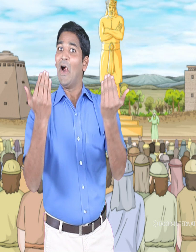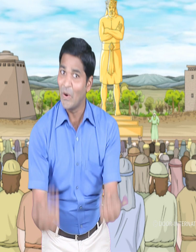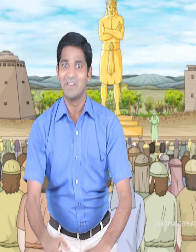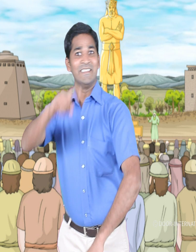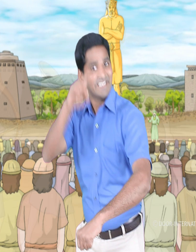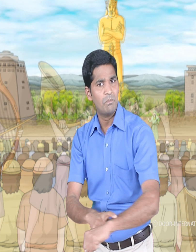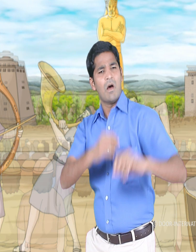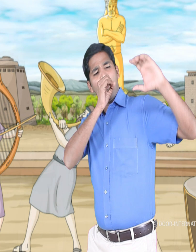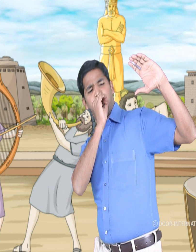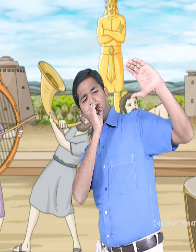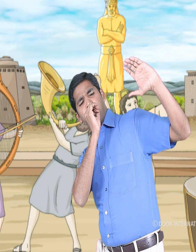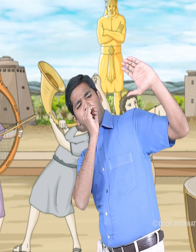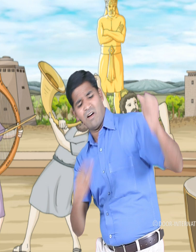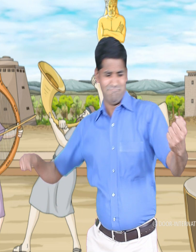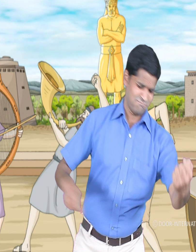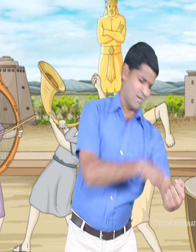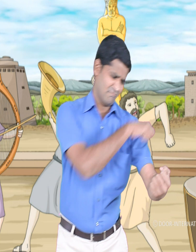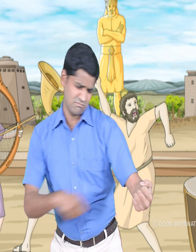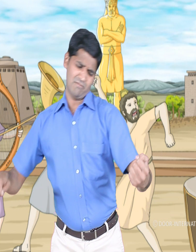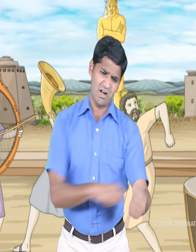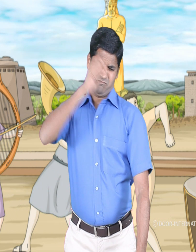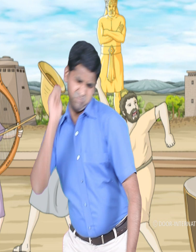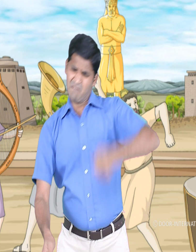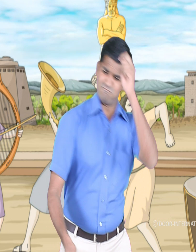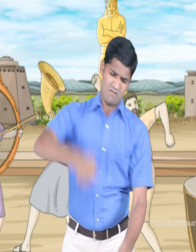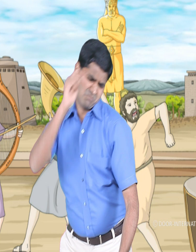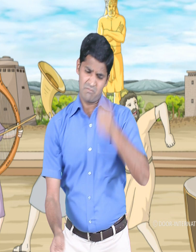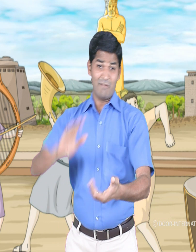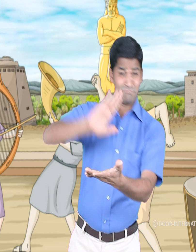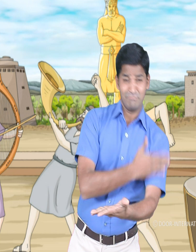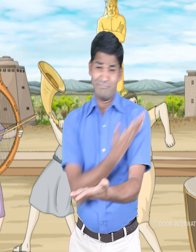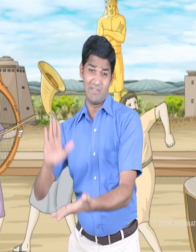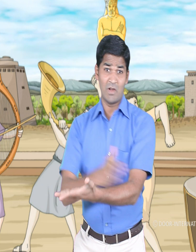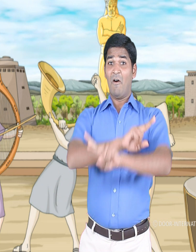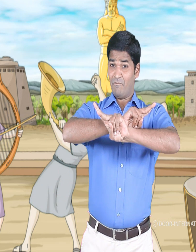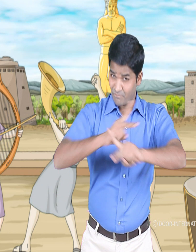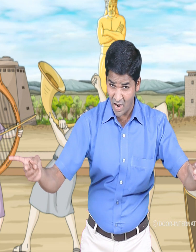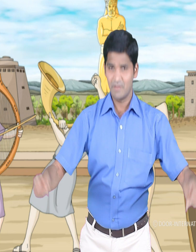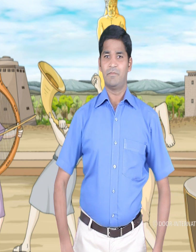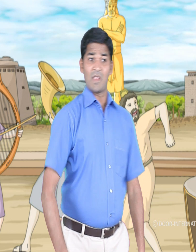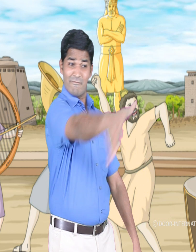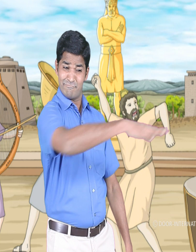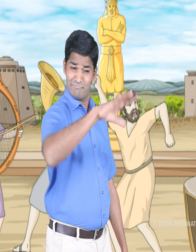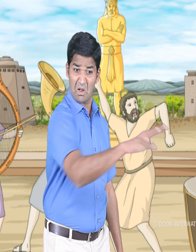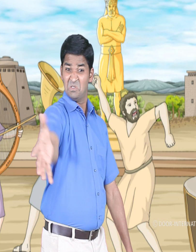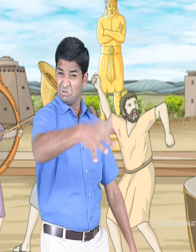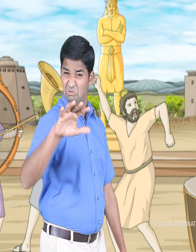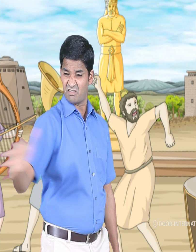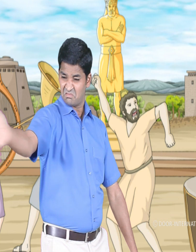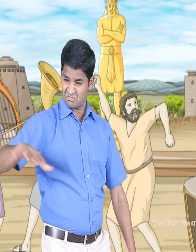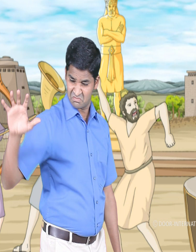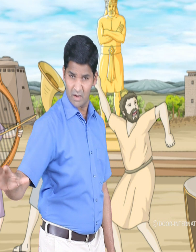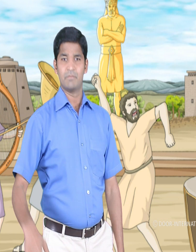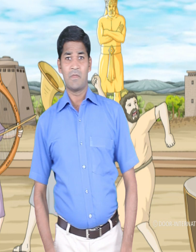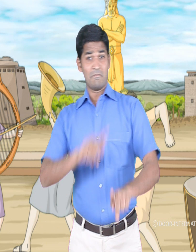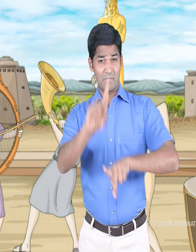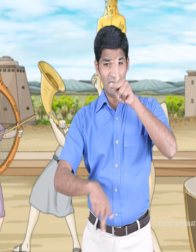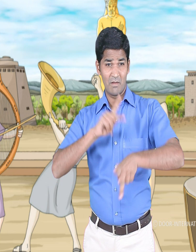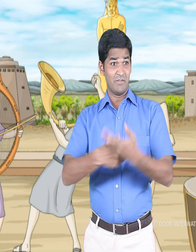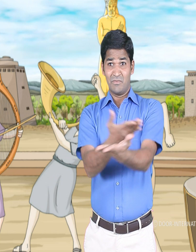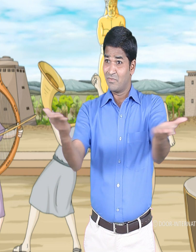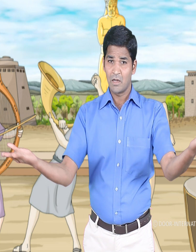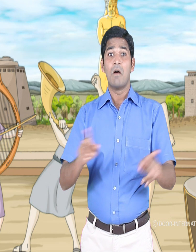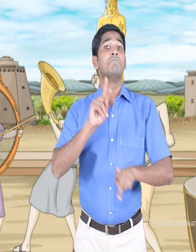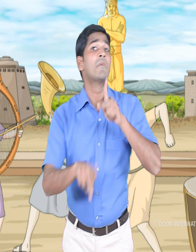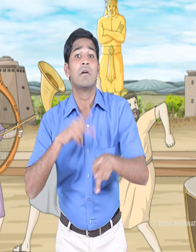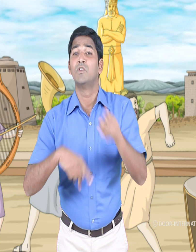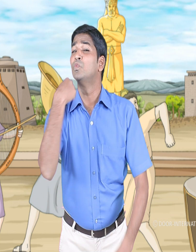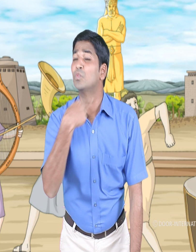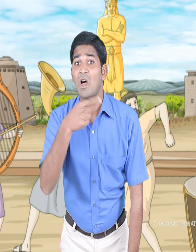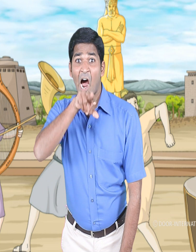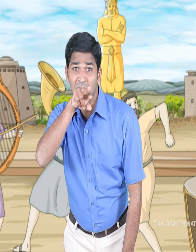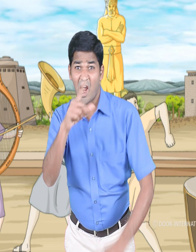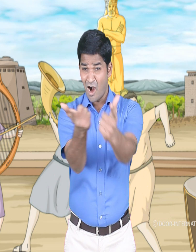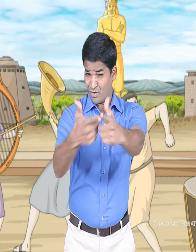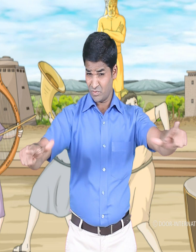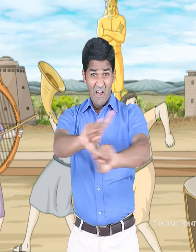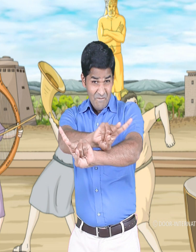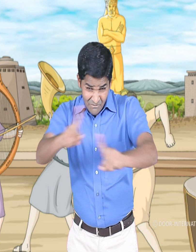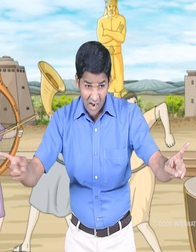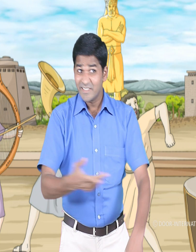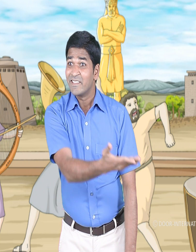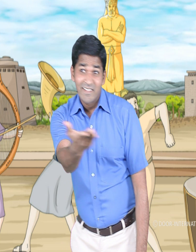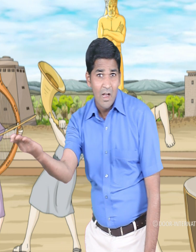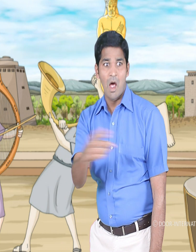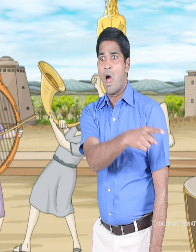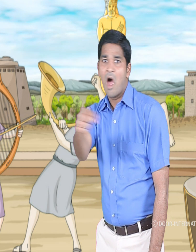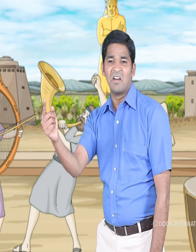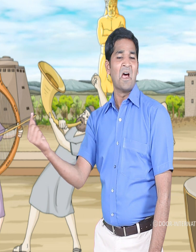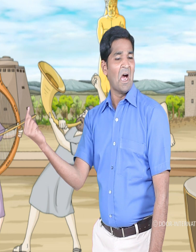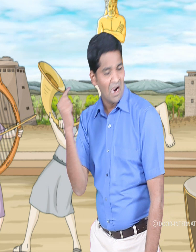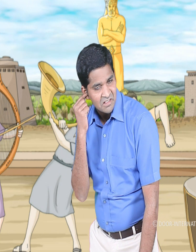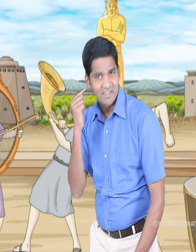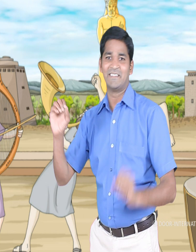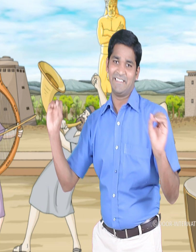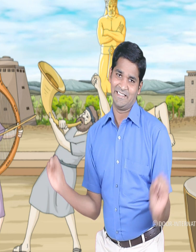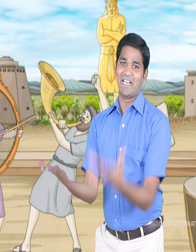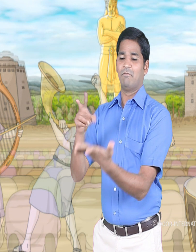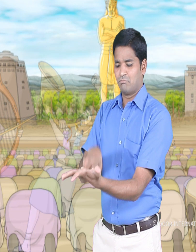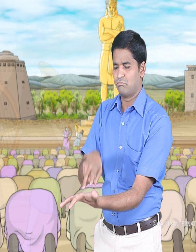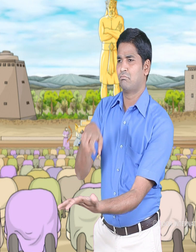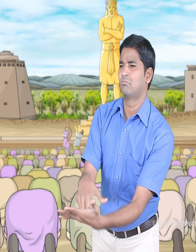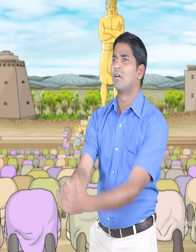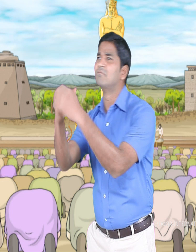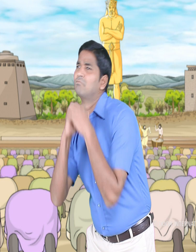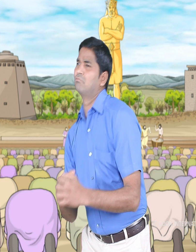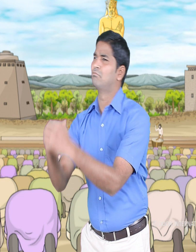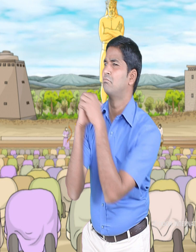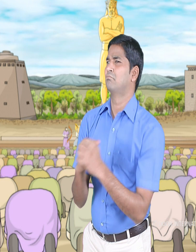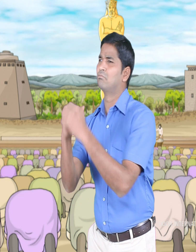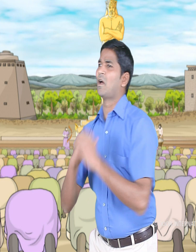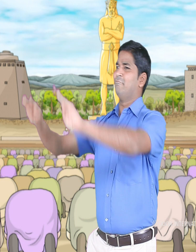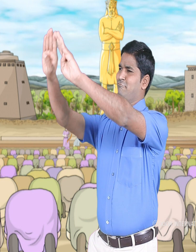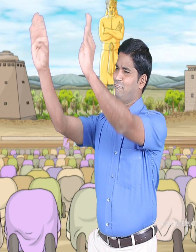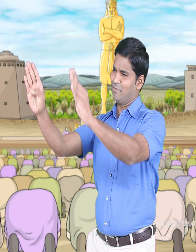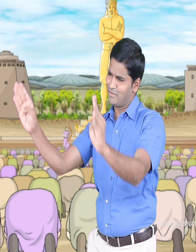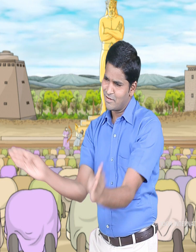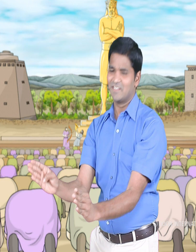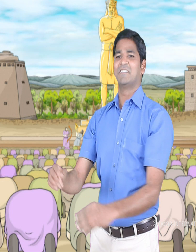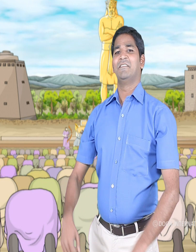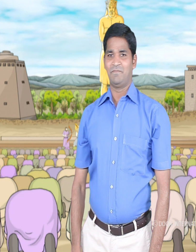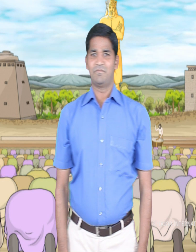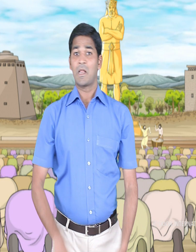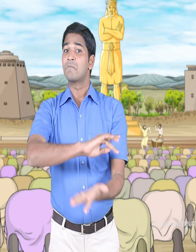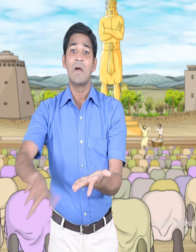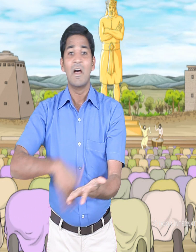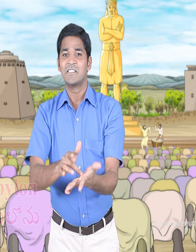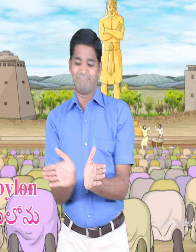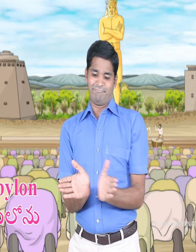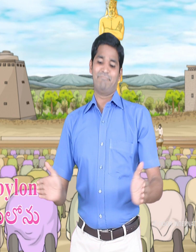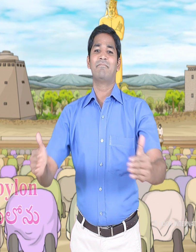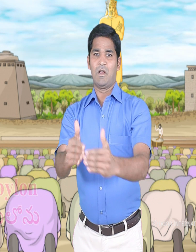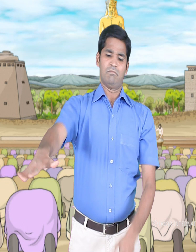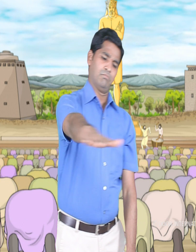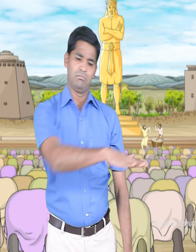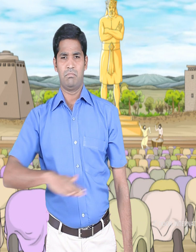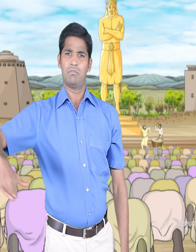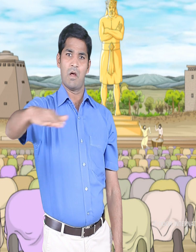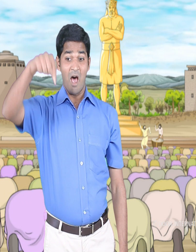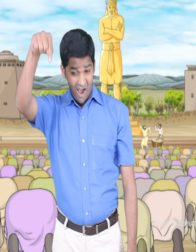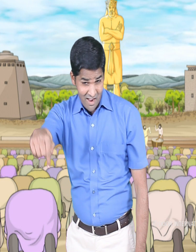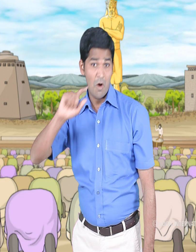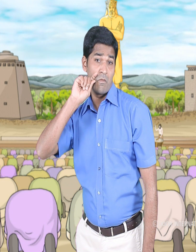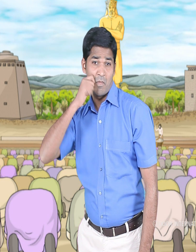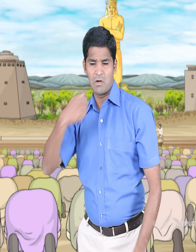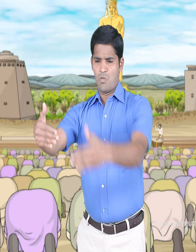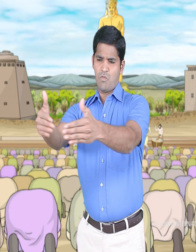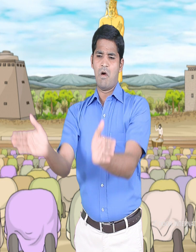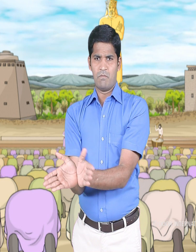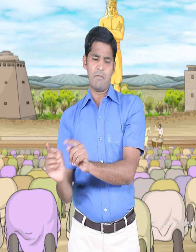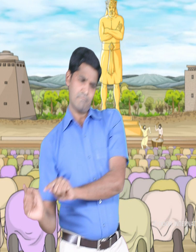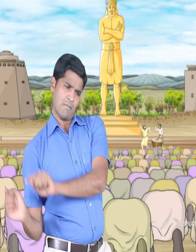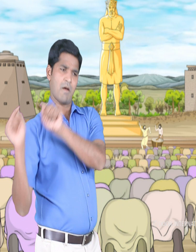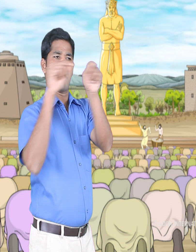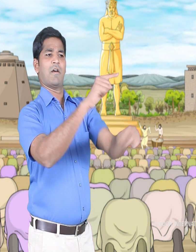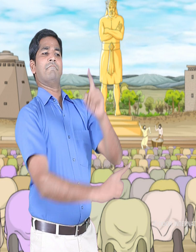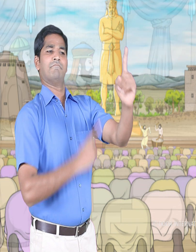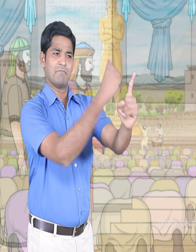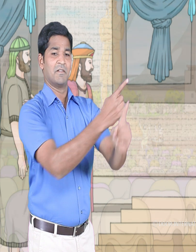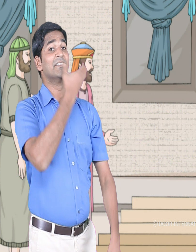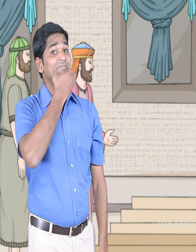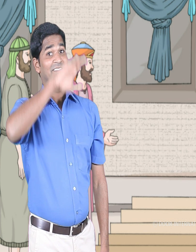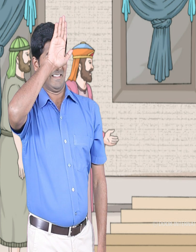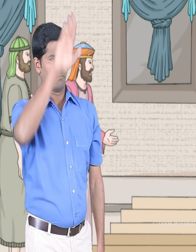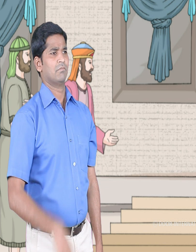Therefore, as soon as all the people heard the sound of the horn, flute, zither, lyre, harp, and all kinds of music, the people of every nation and language would fall down and worship the golden statue that King Nebuchadnezzar had set up.